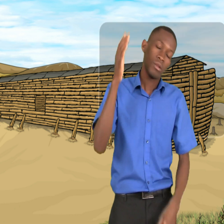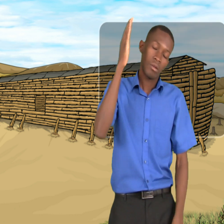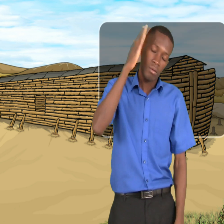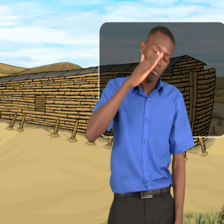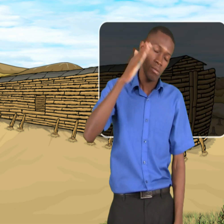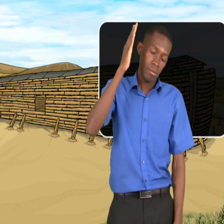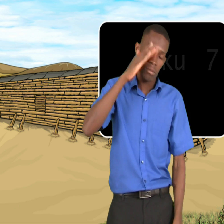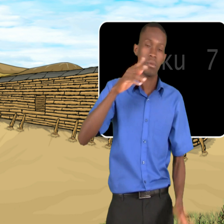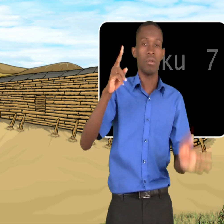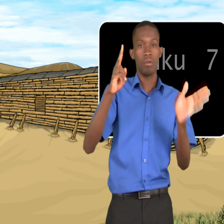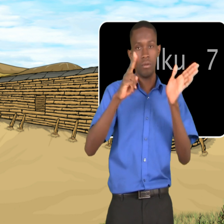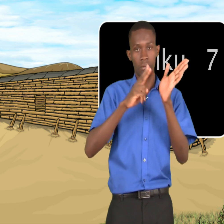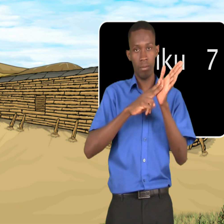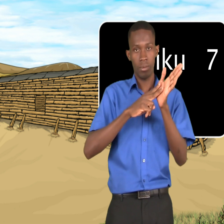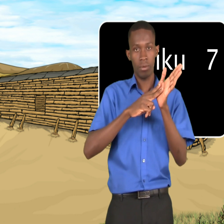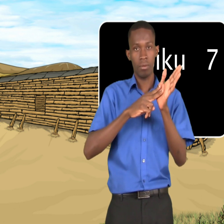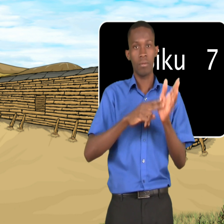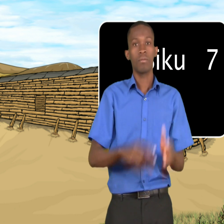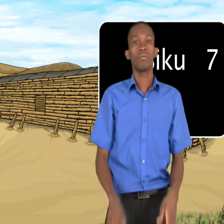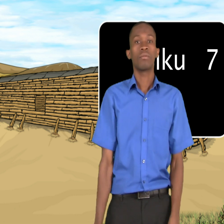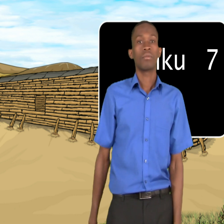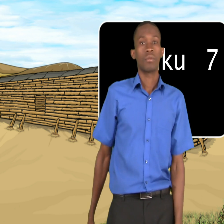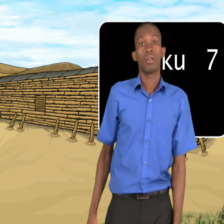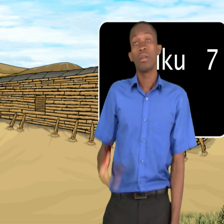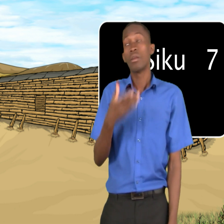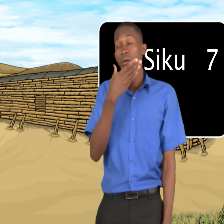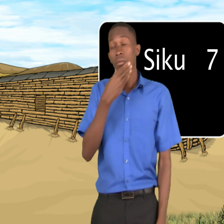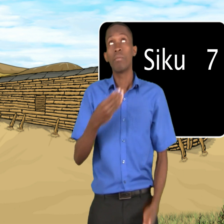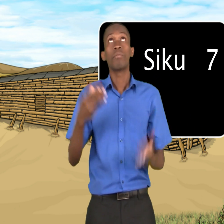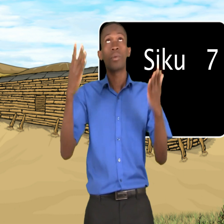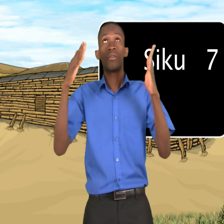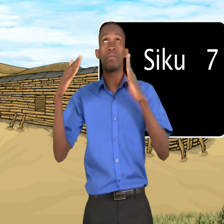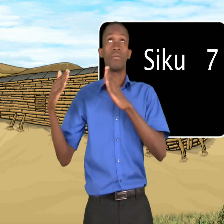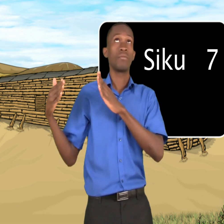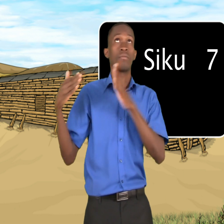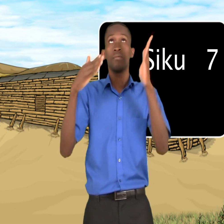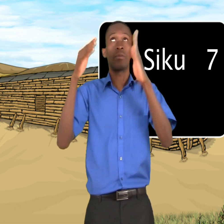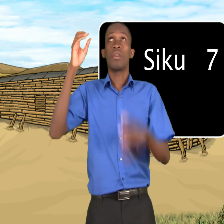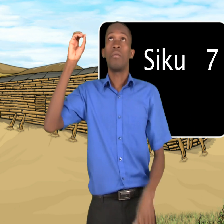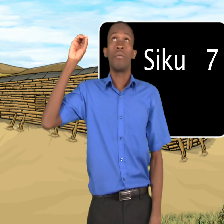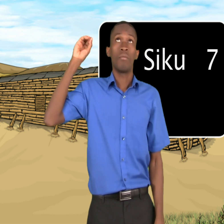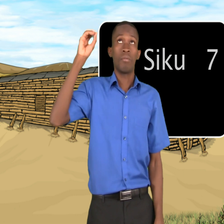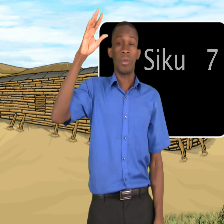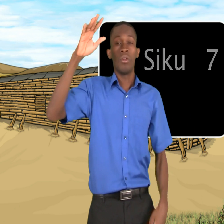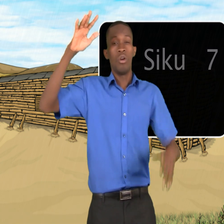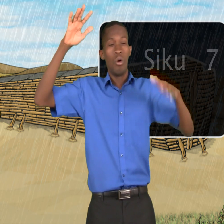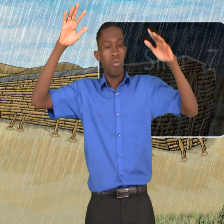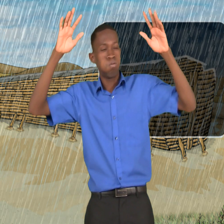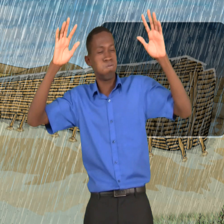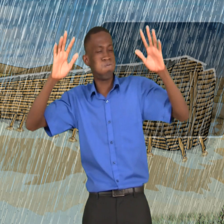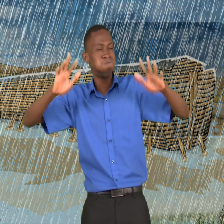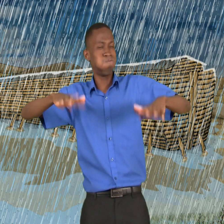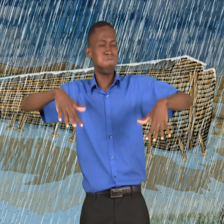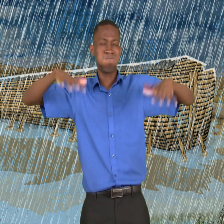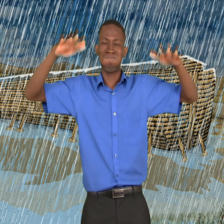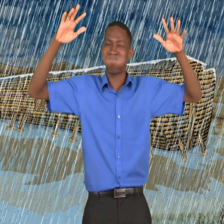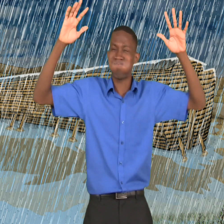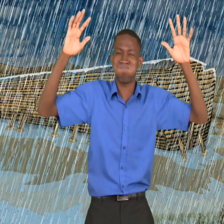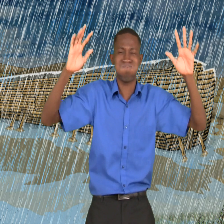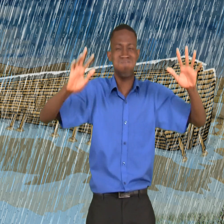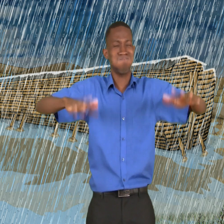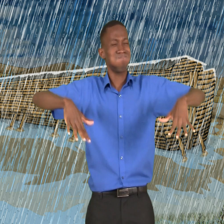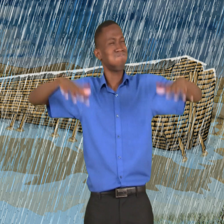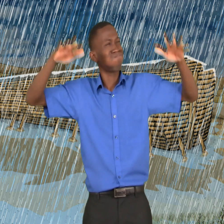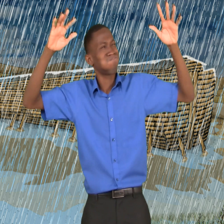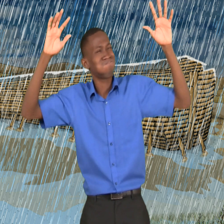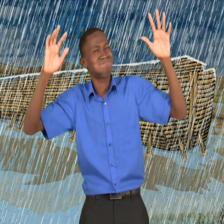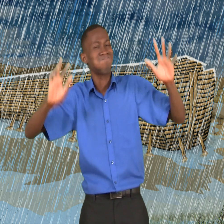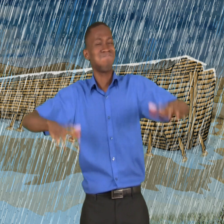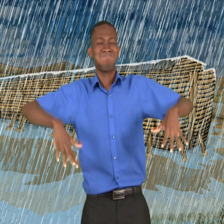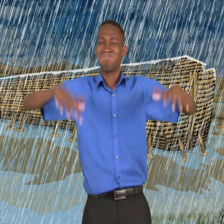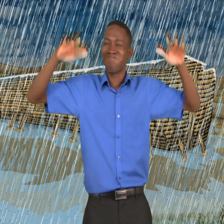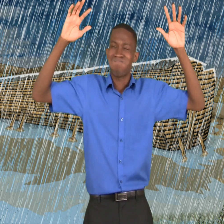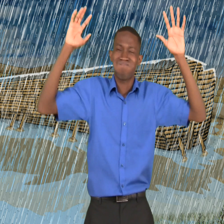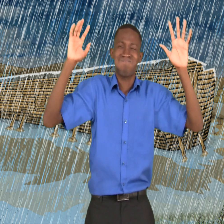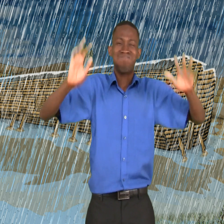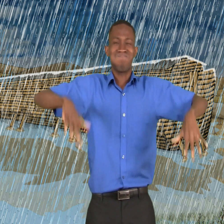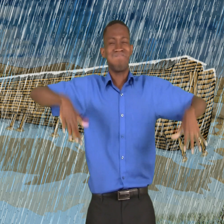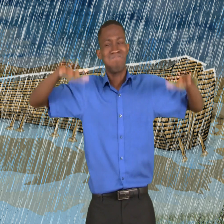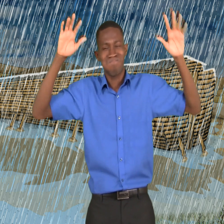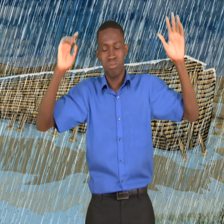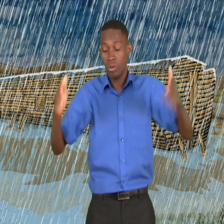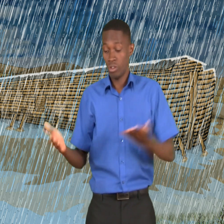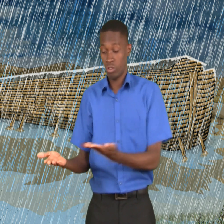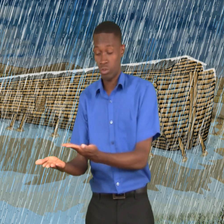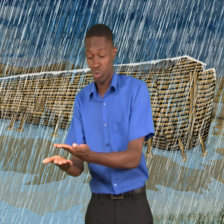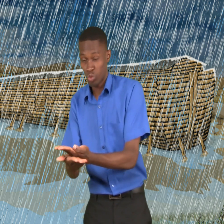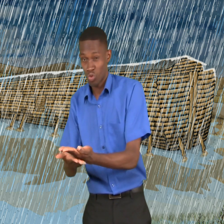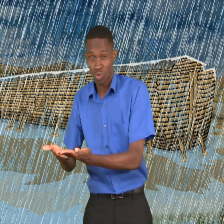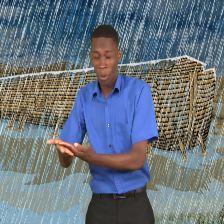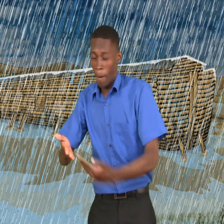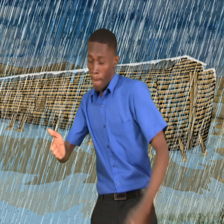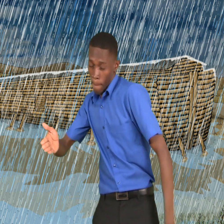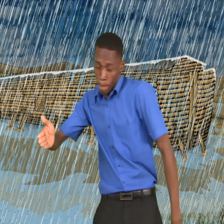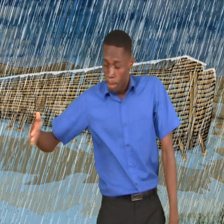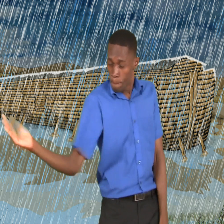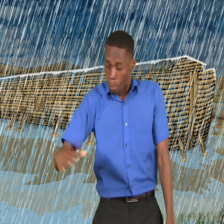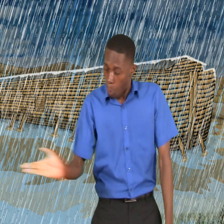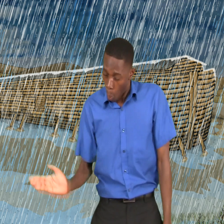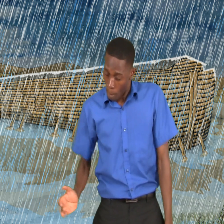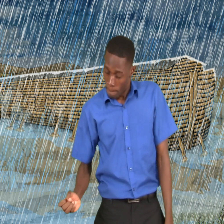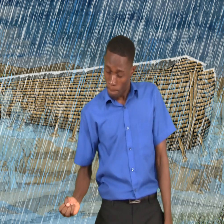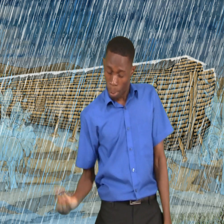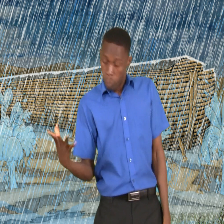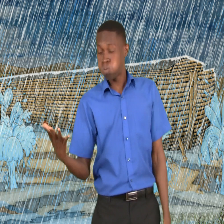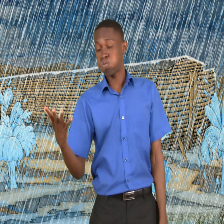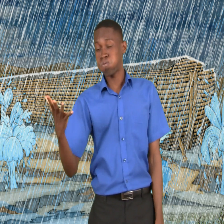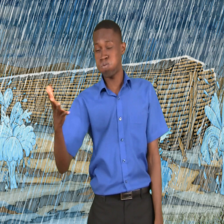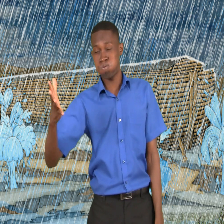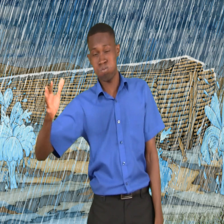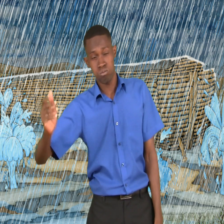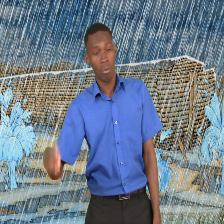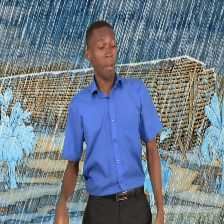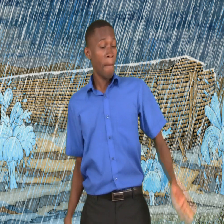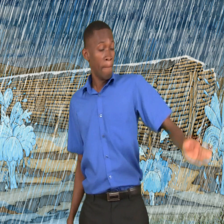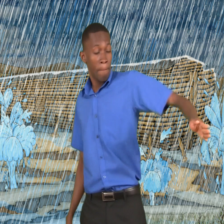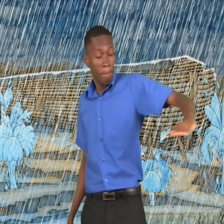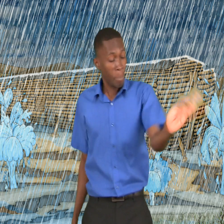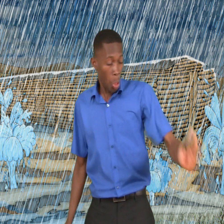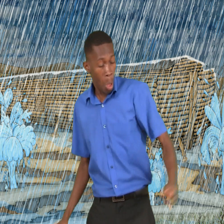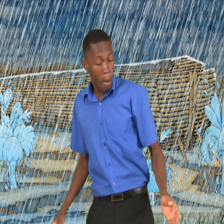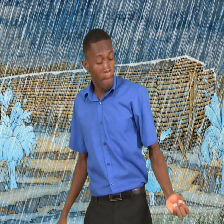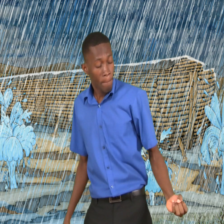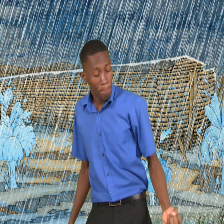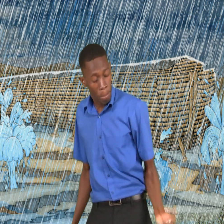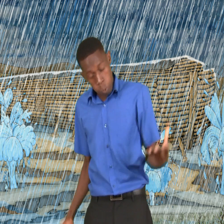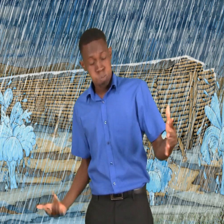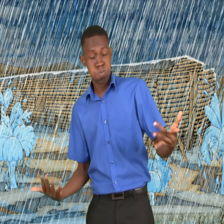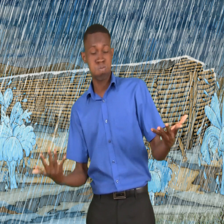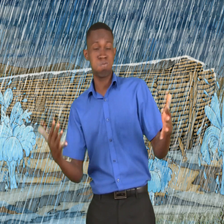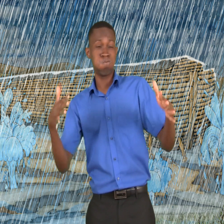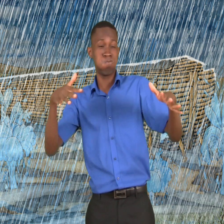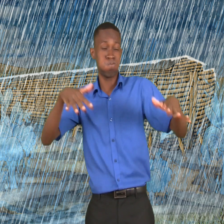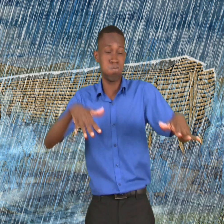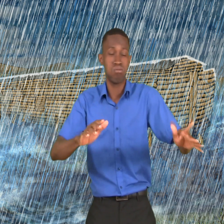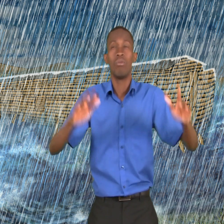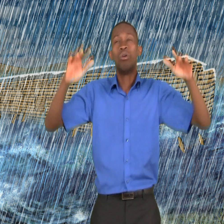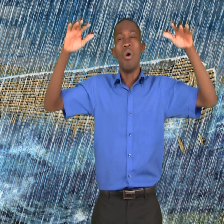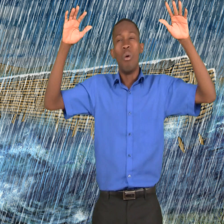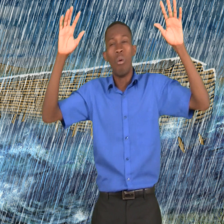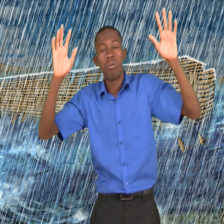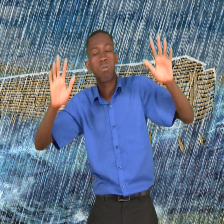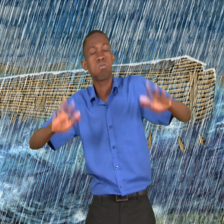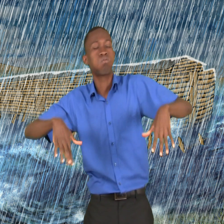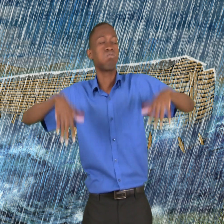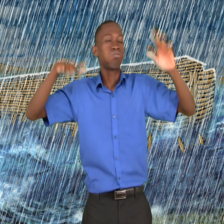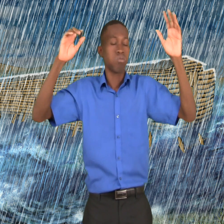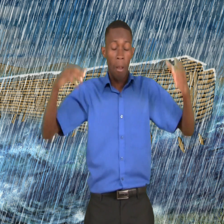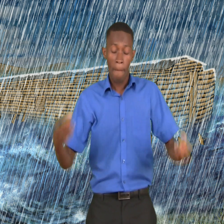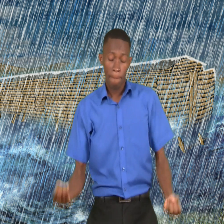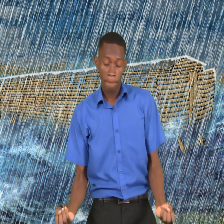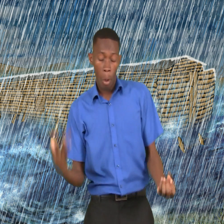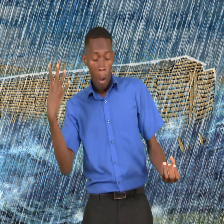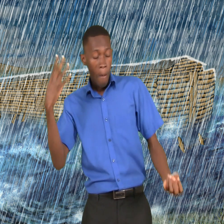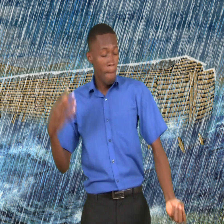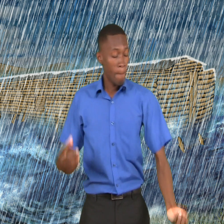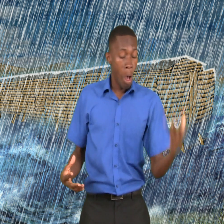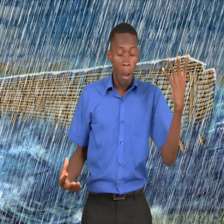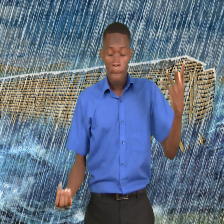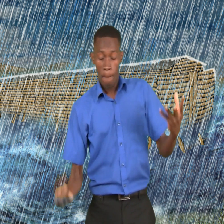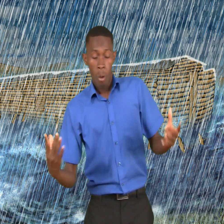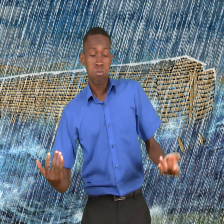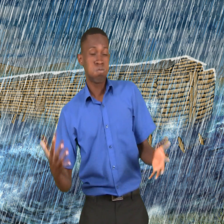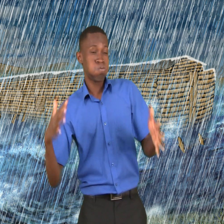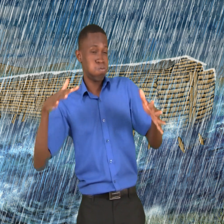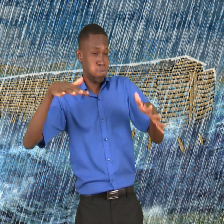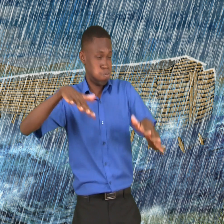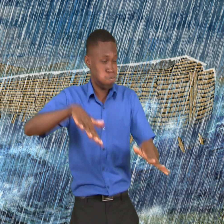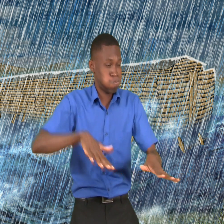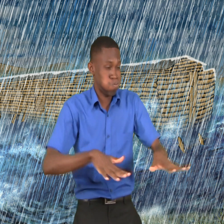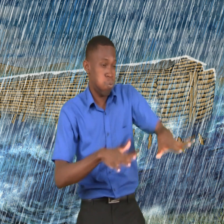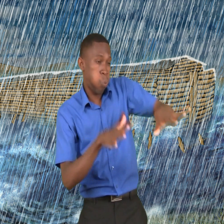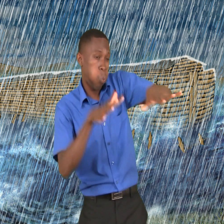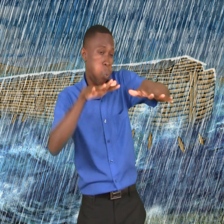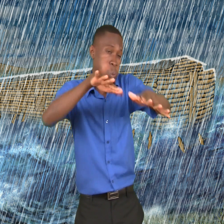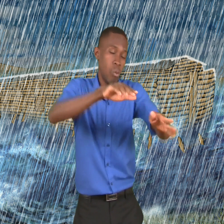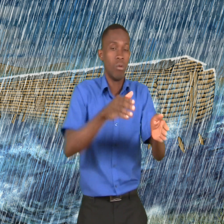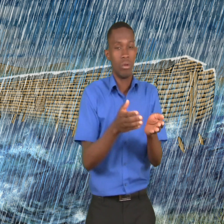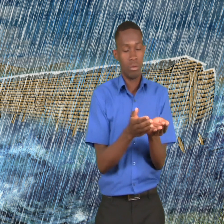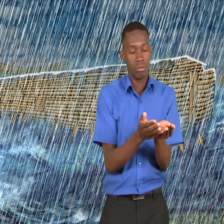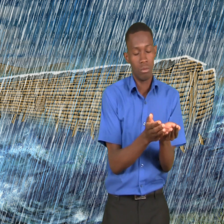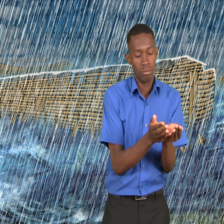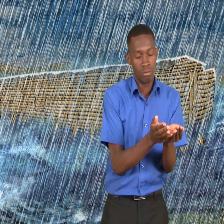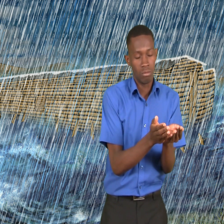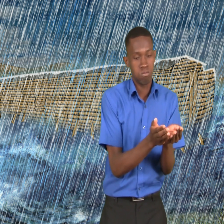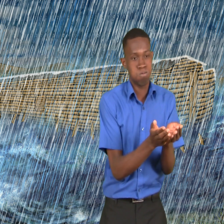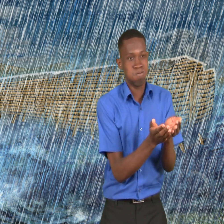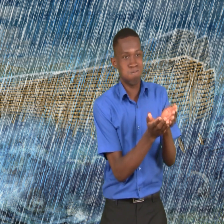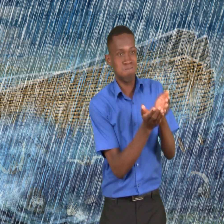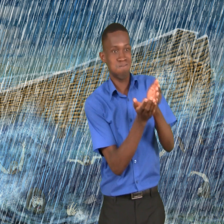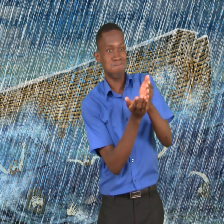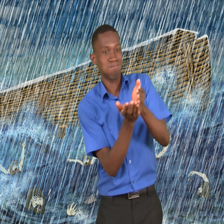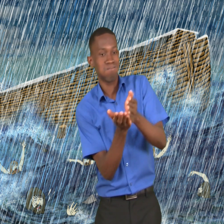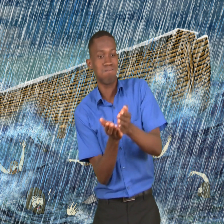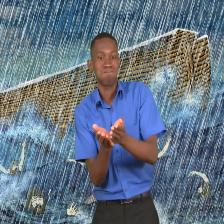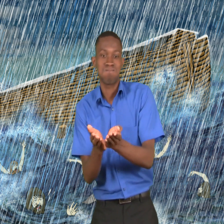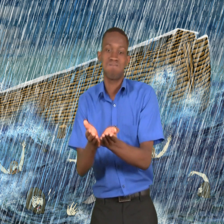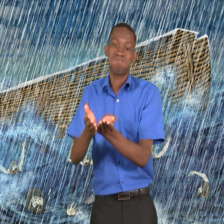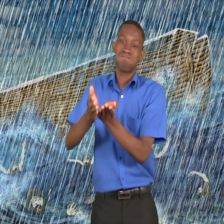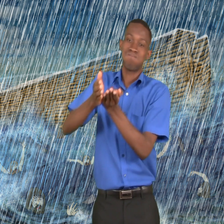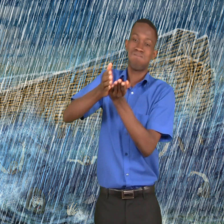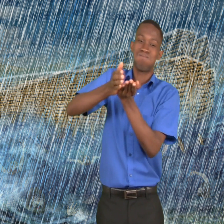In the six hundredth year of Noah’s life, on the seventeenth day of the second month, all the fountains of the great deep burst forth, and the floodgates of the heavens were opened.